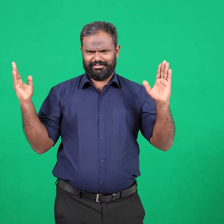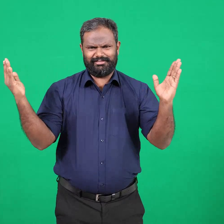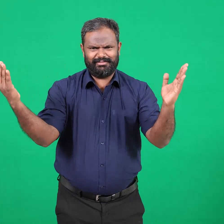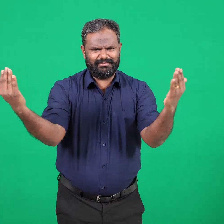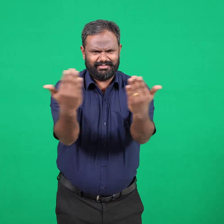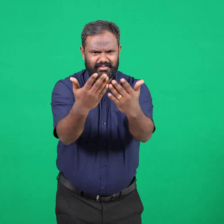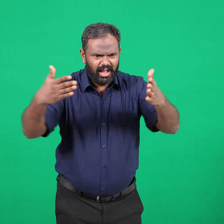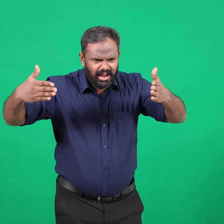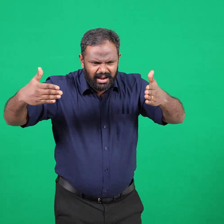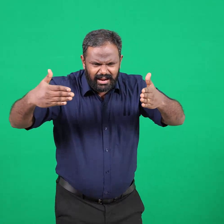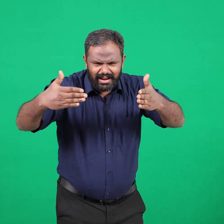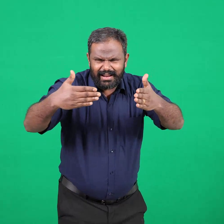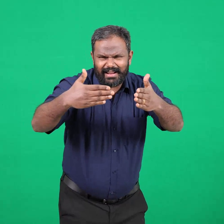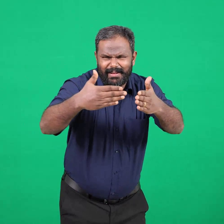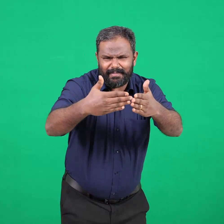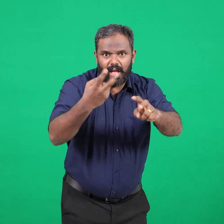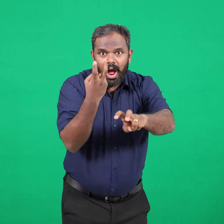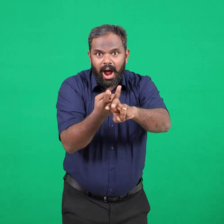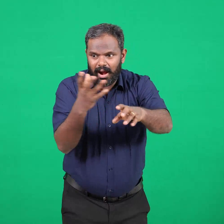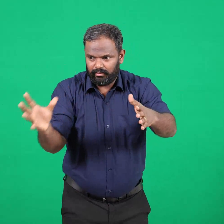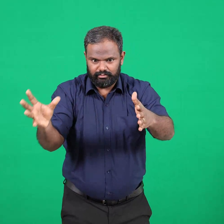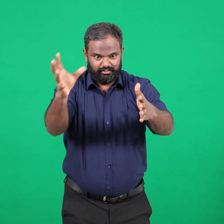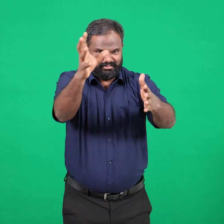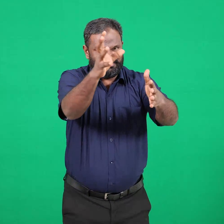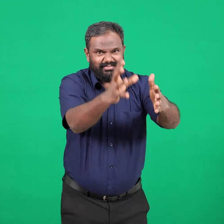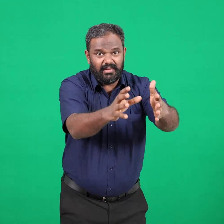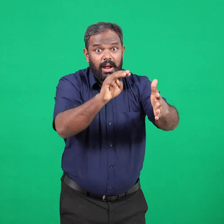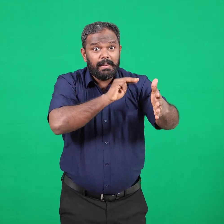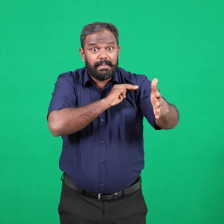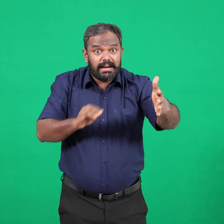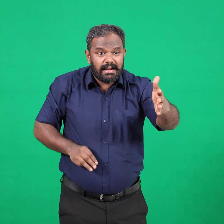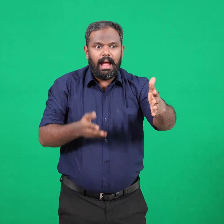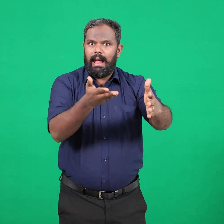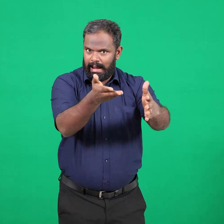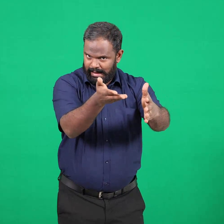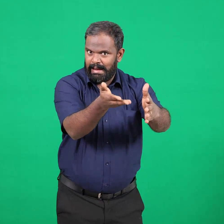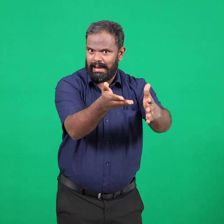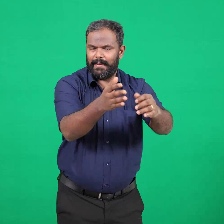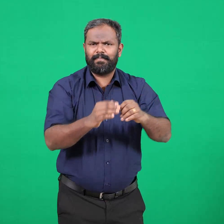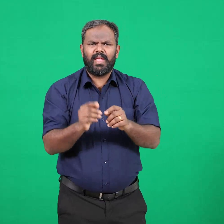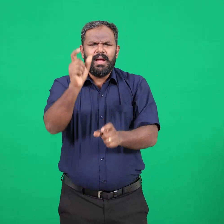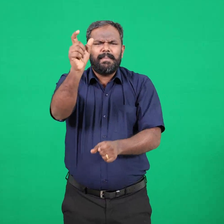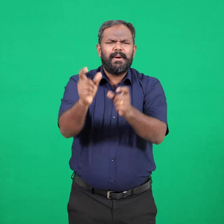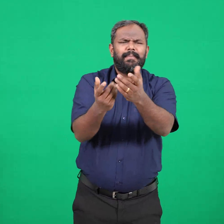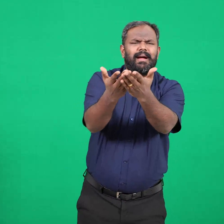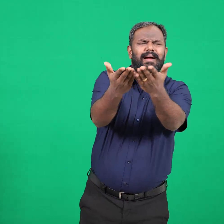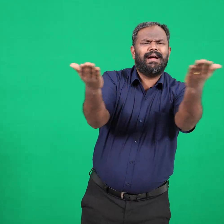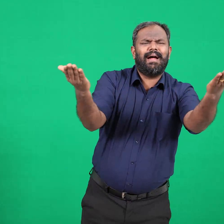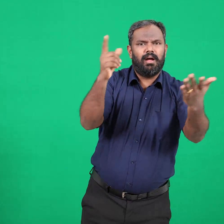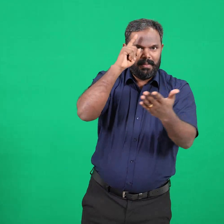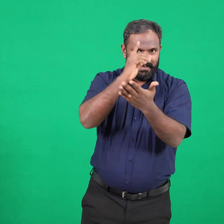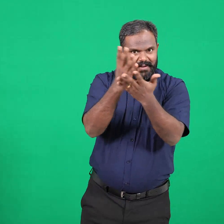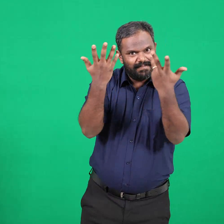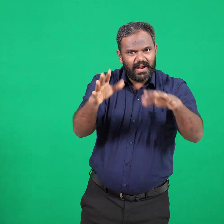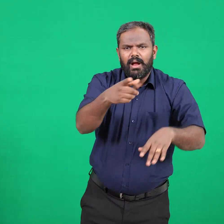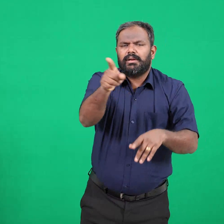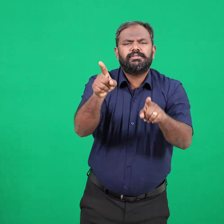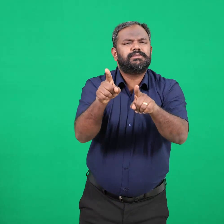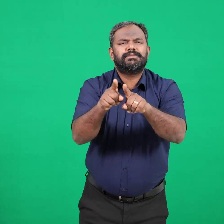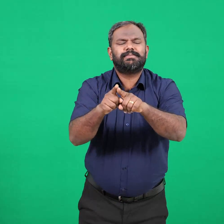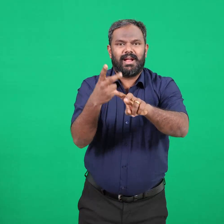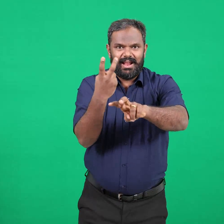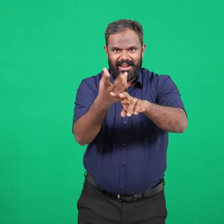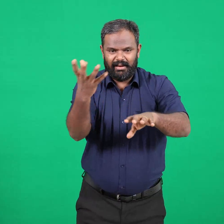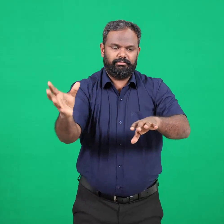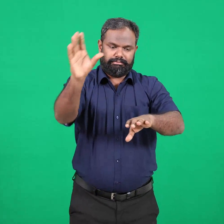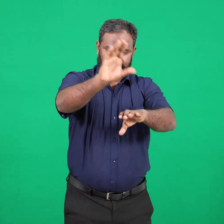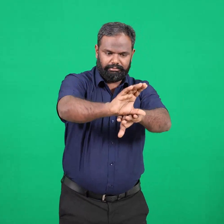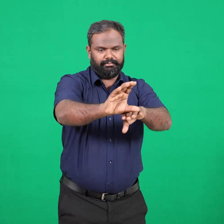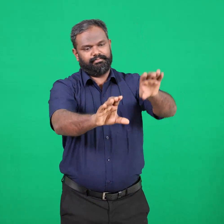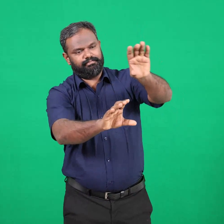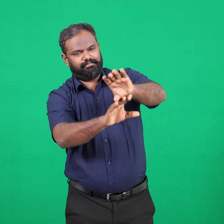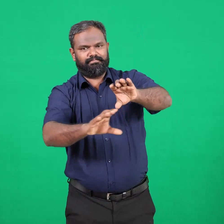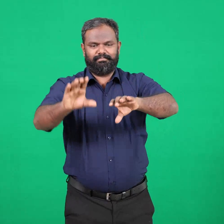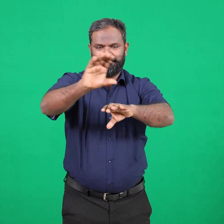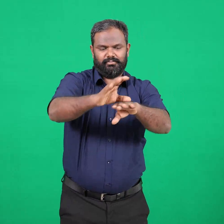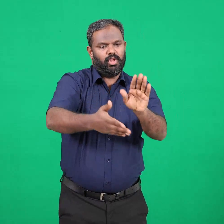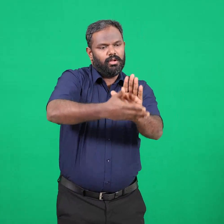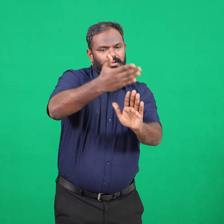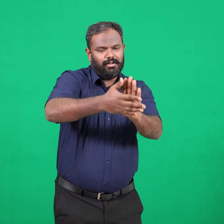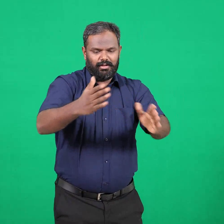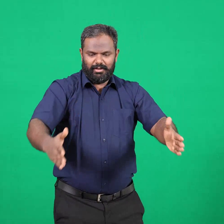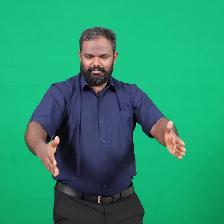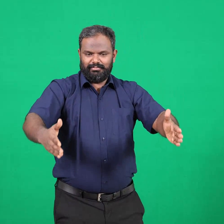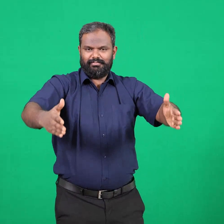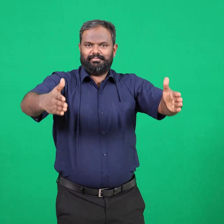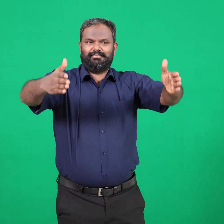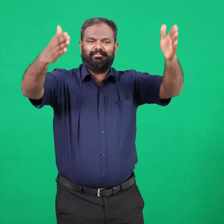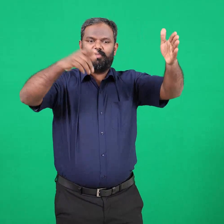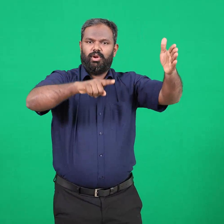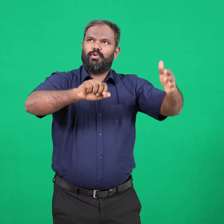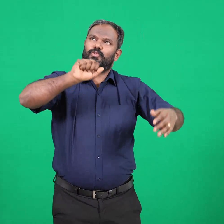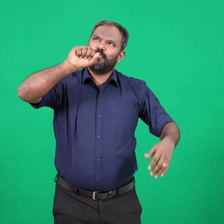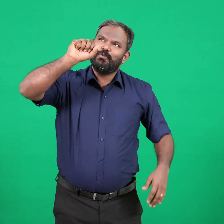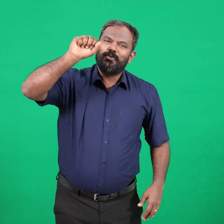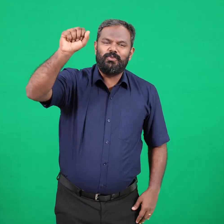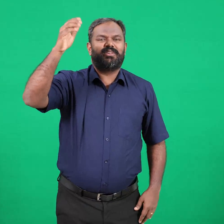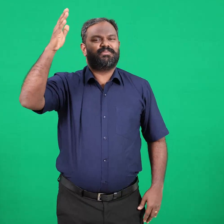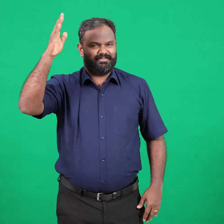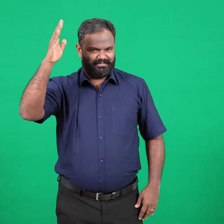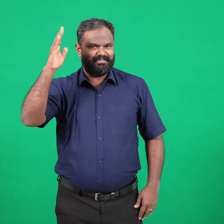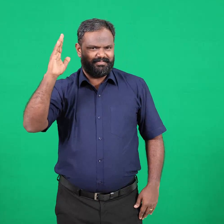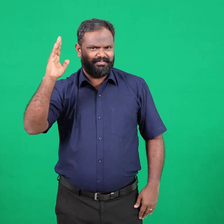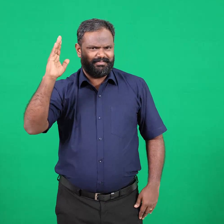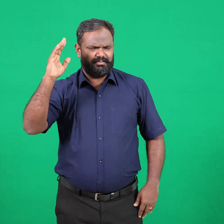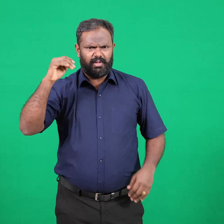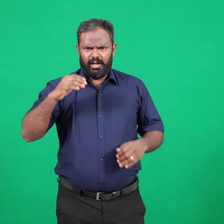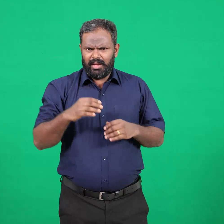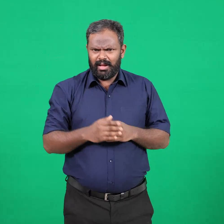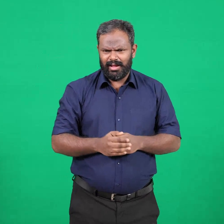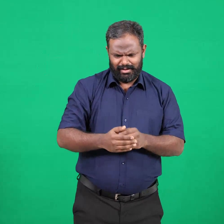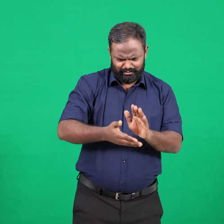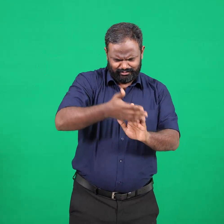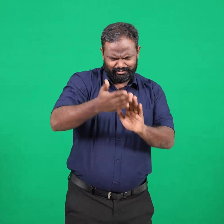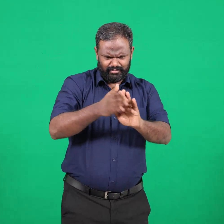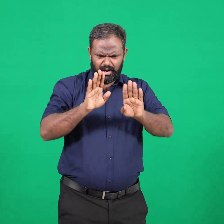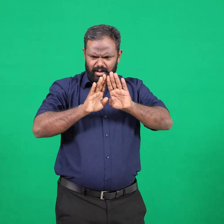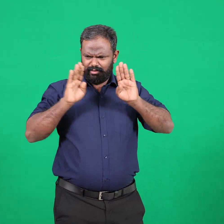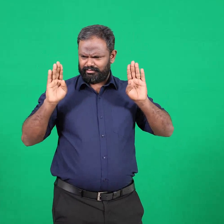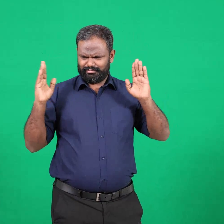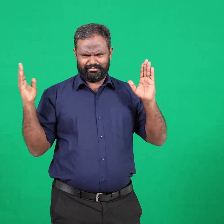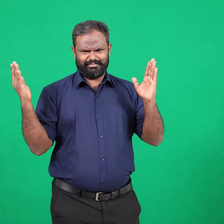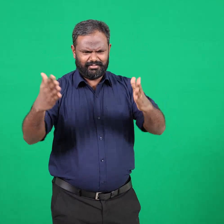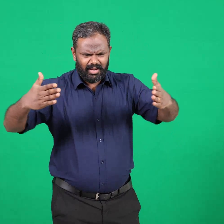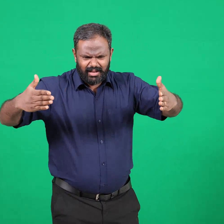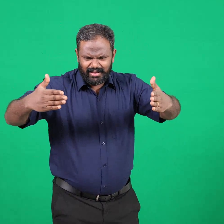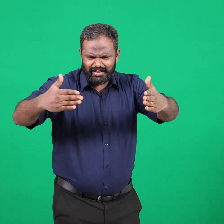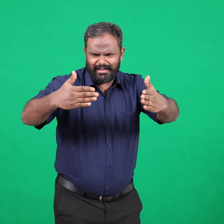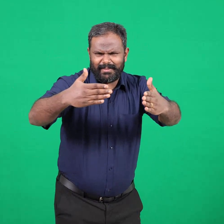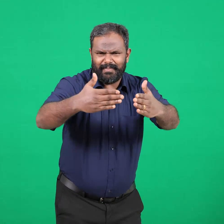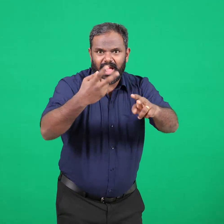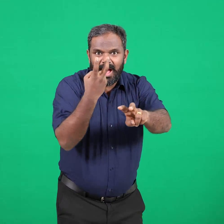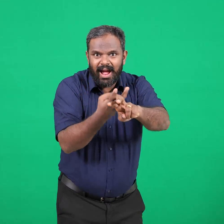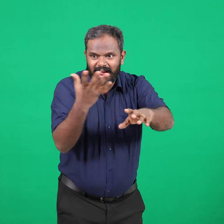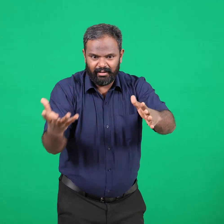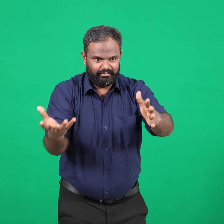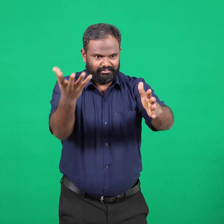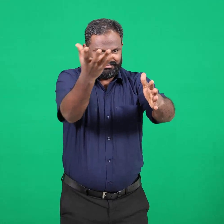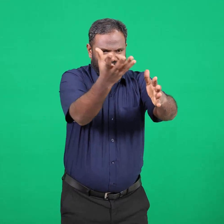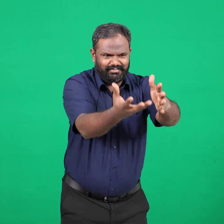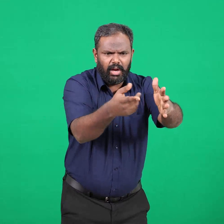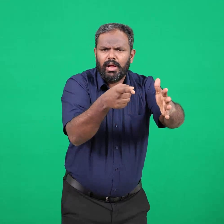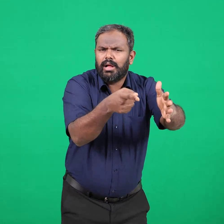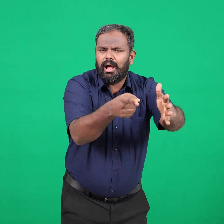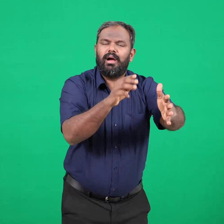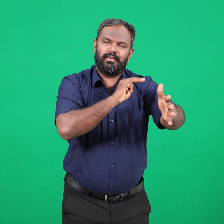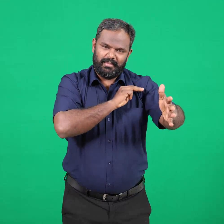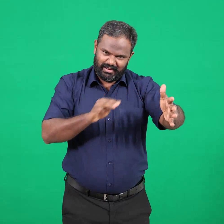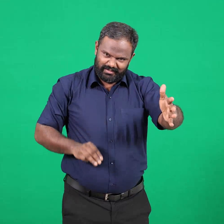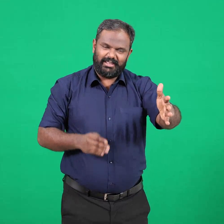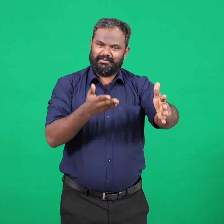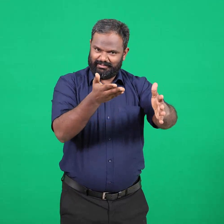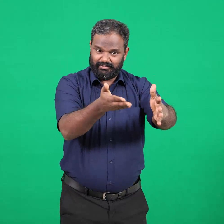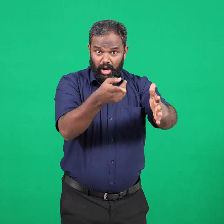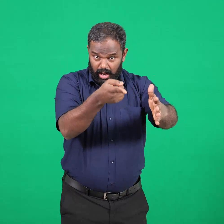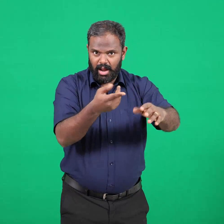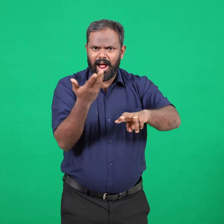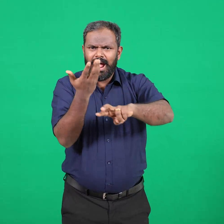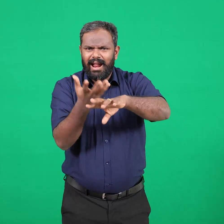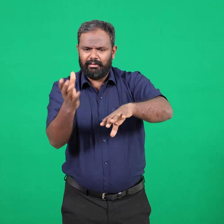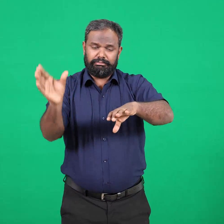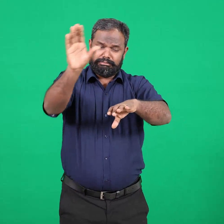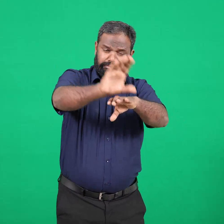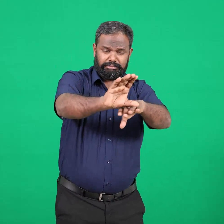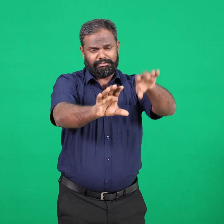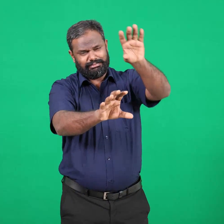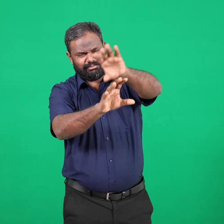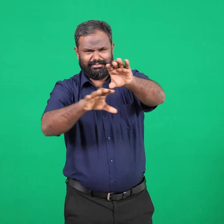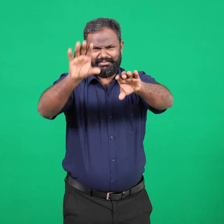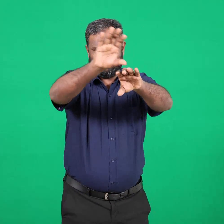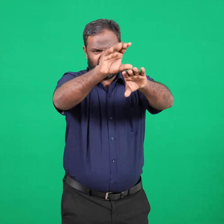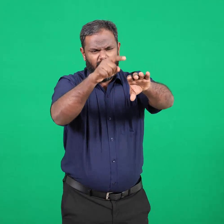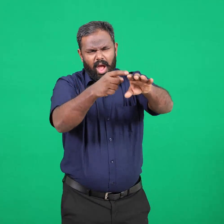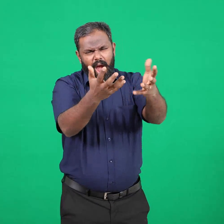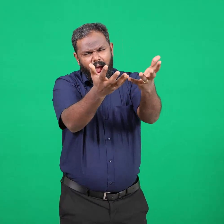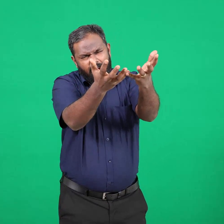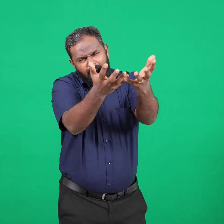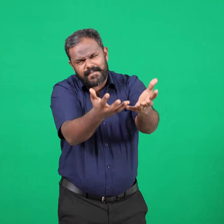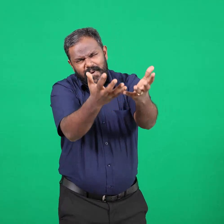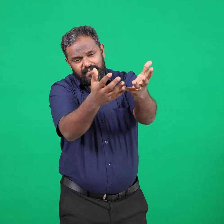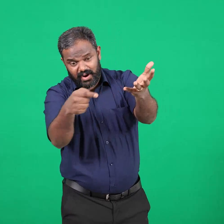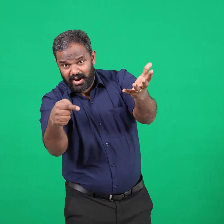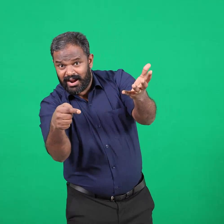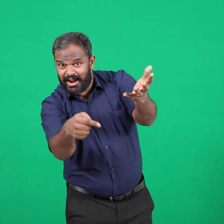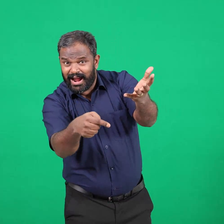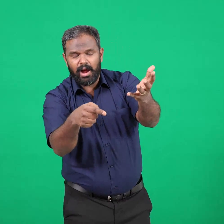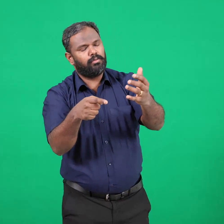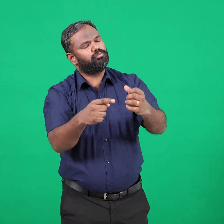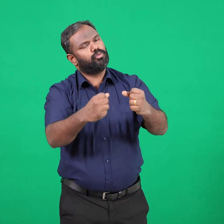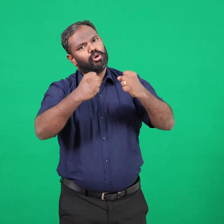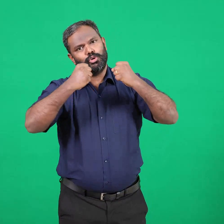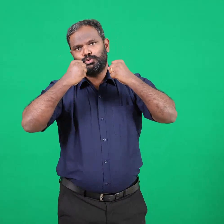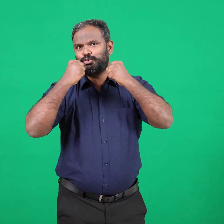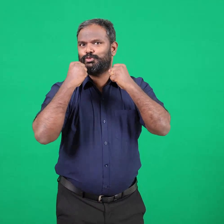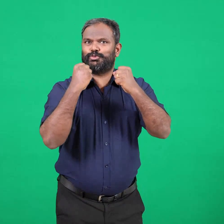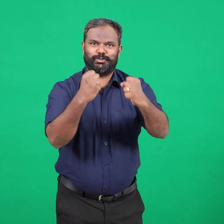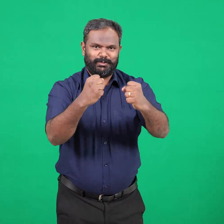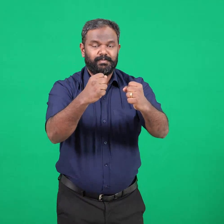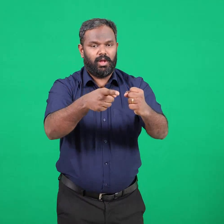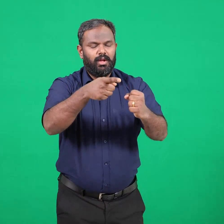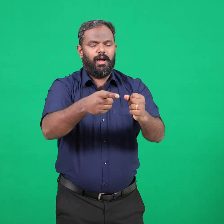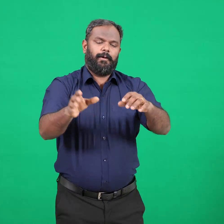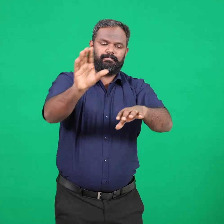In Him the whole building is fitted together and grows into a holy temple in the Lord.